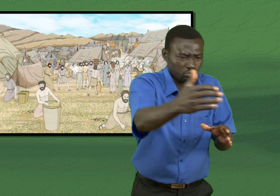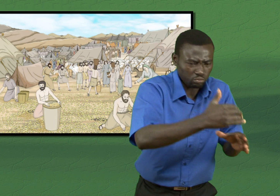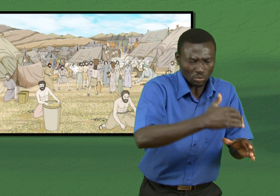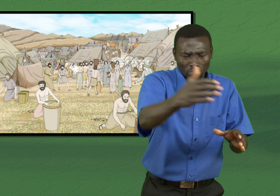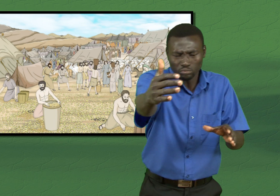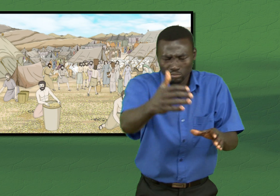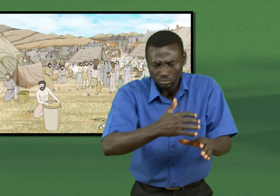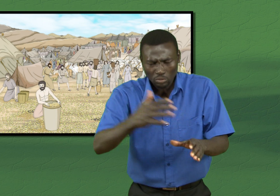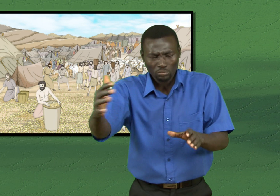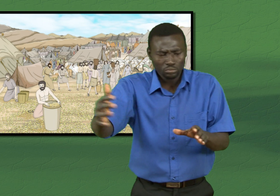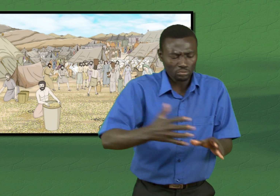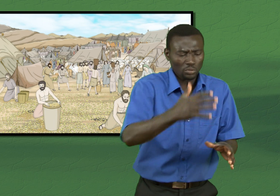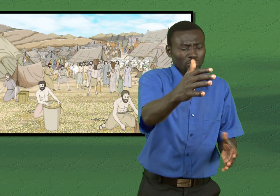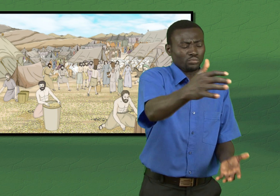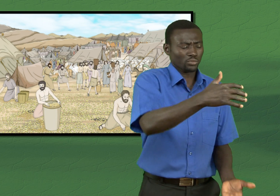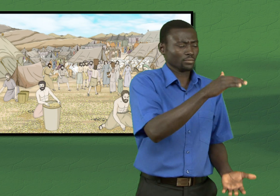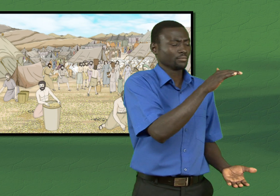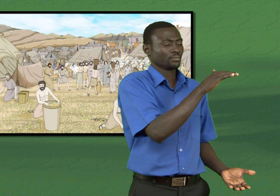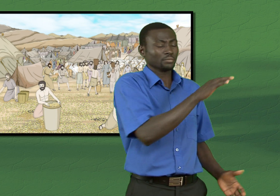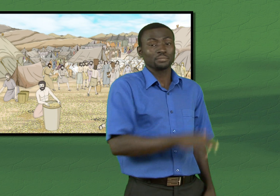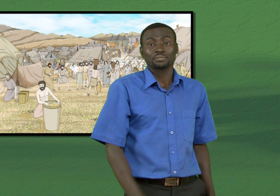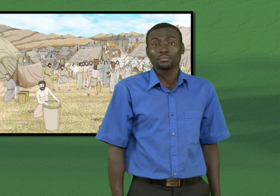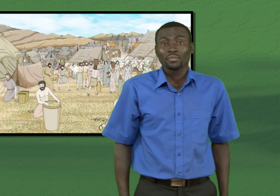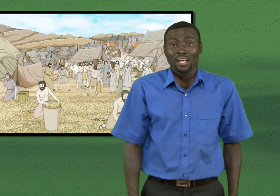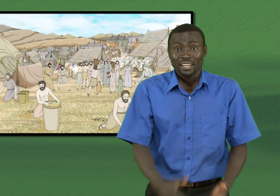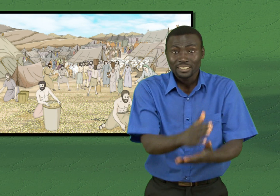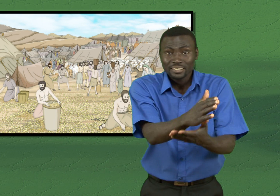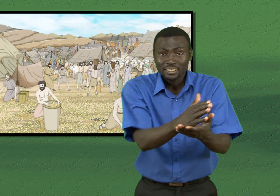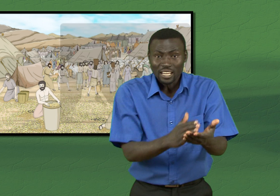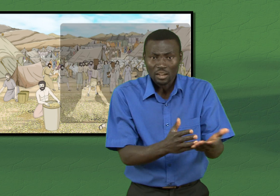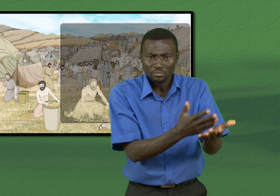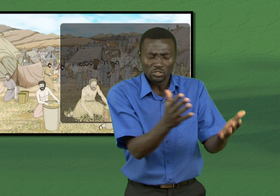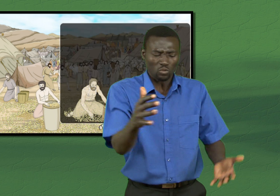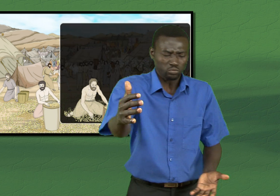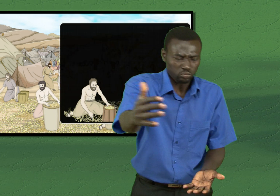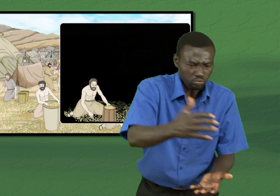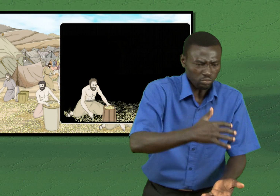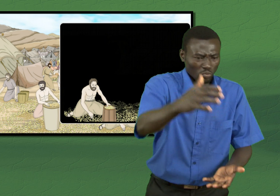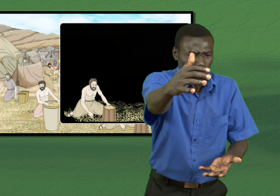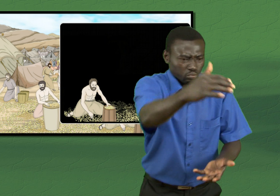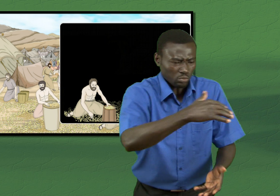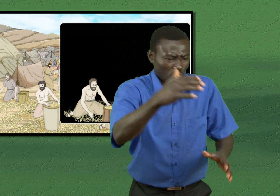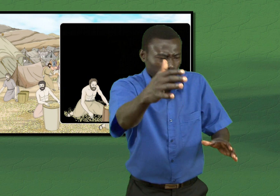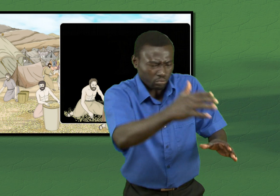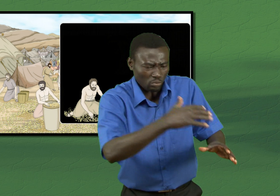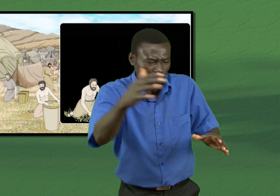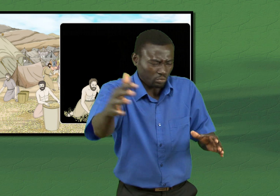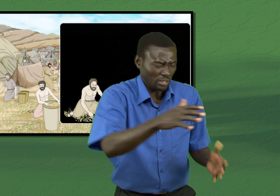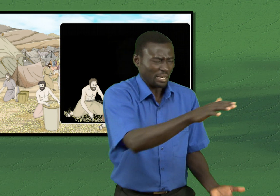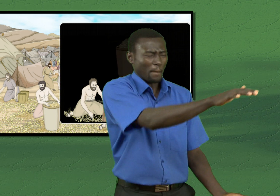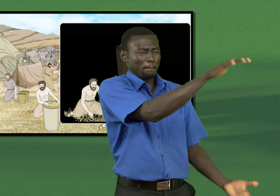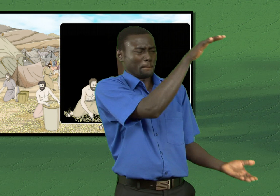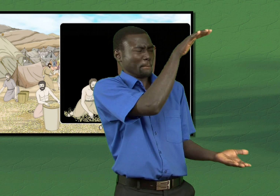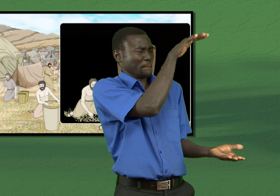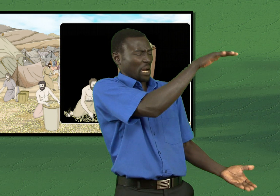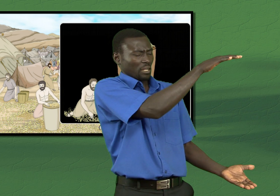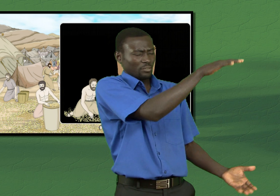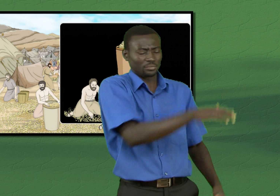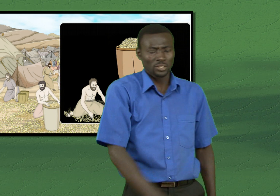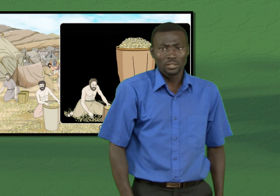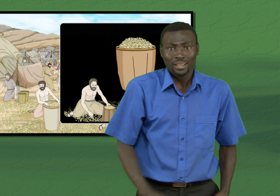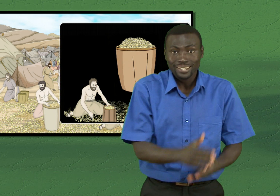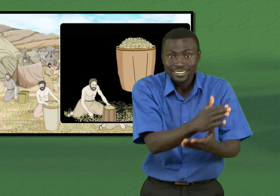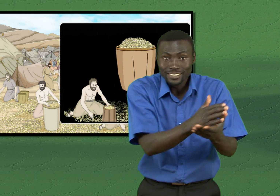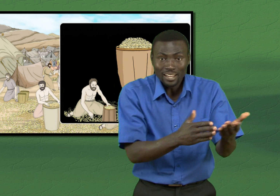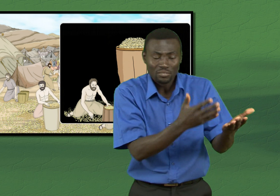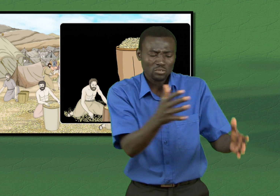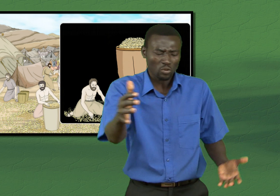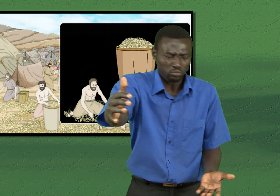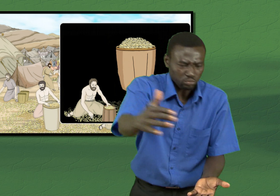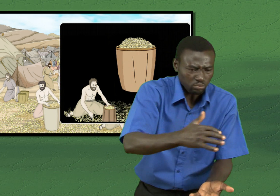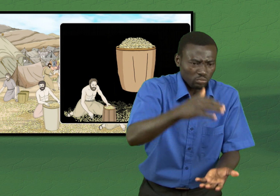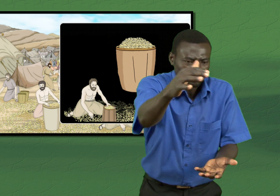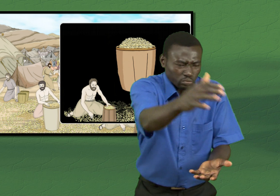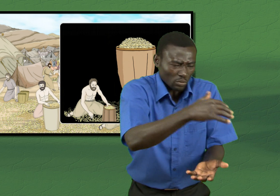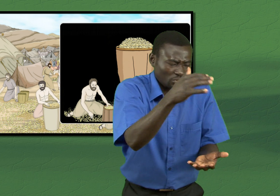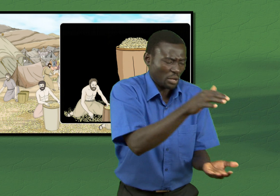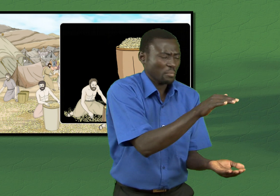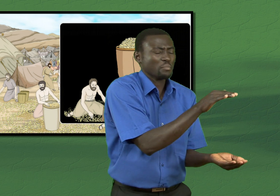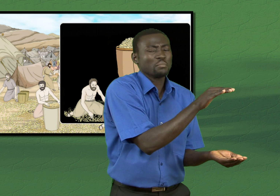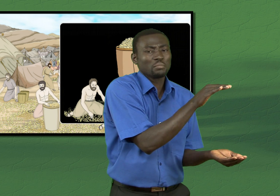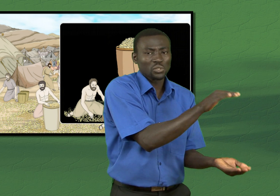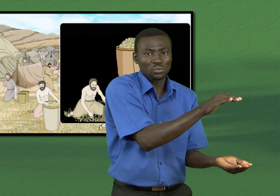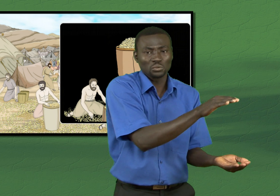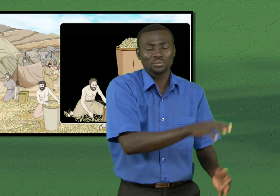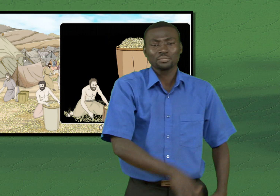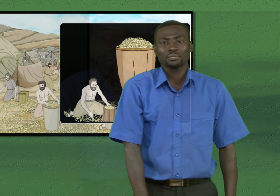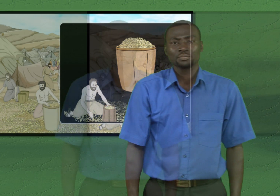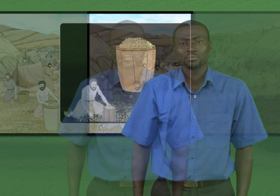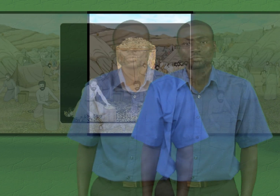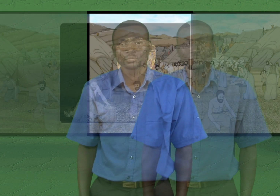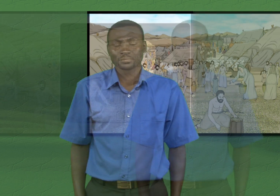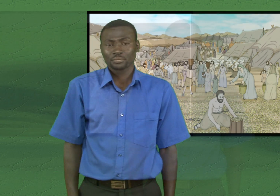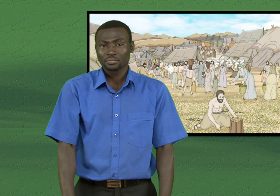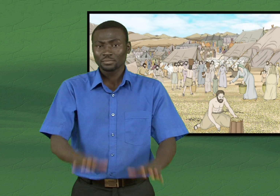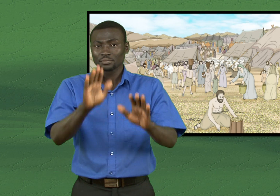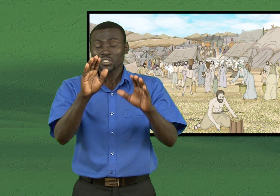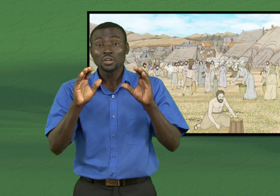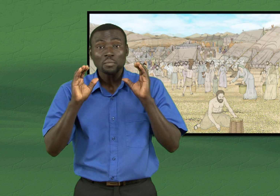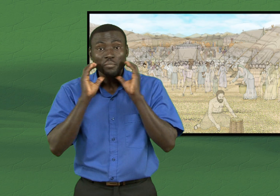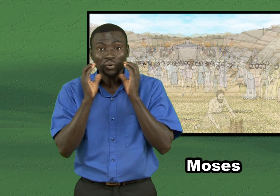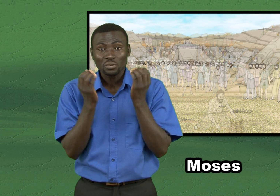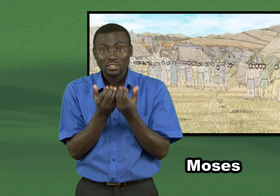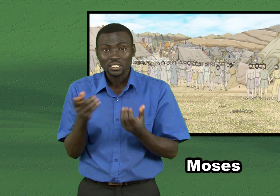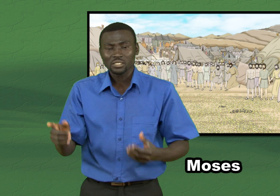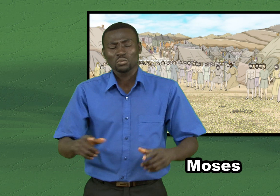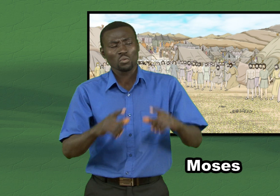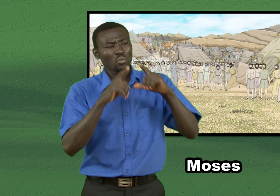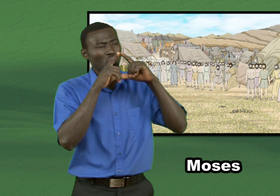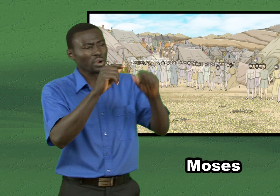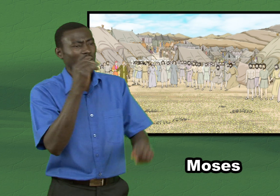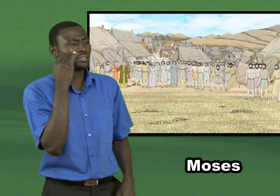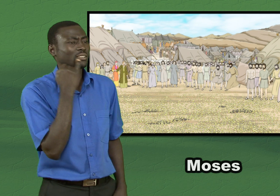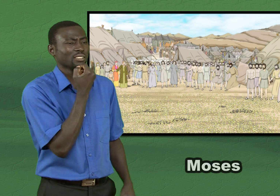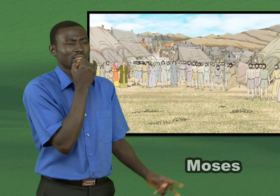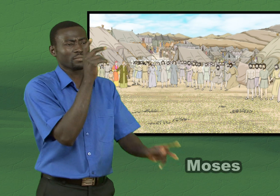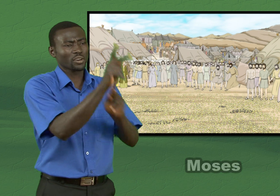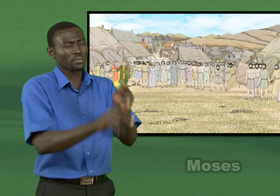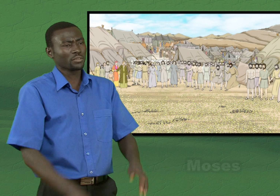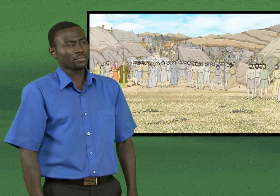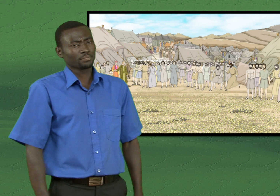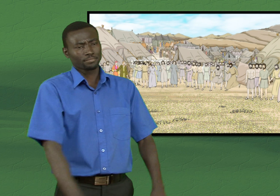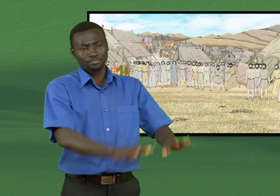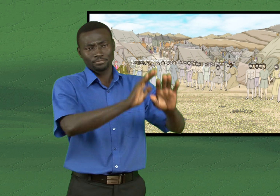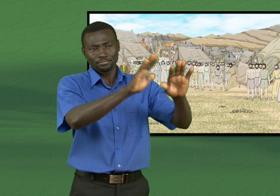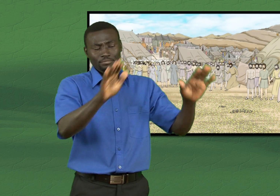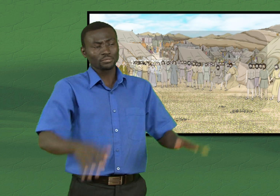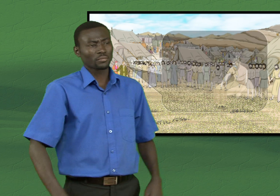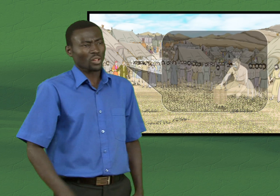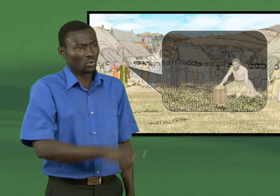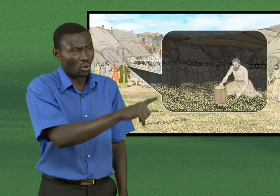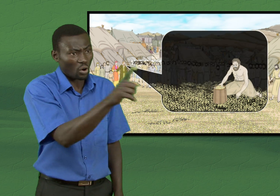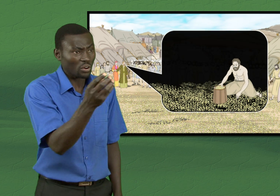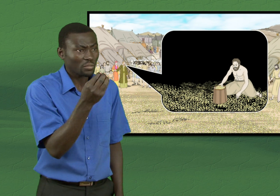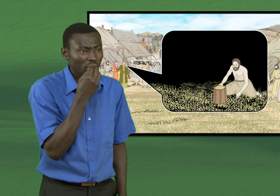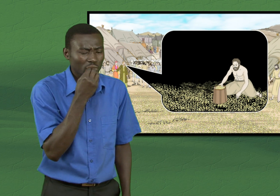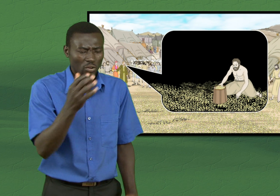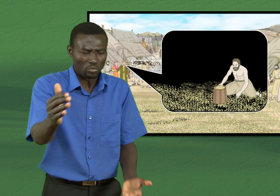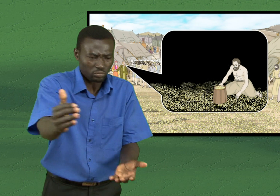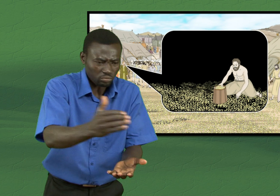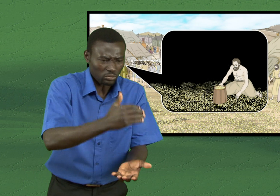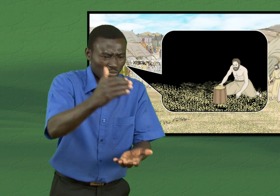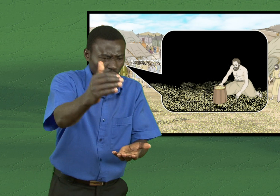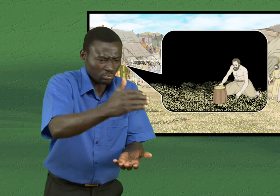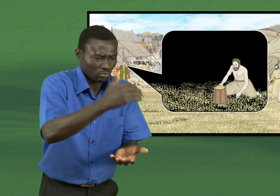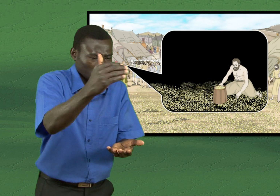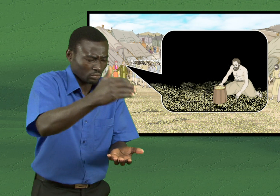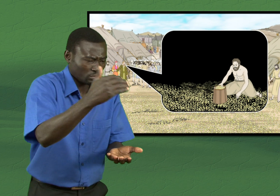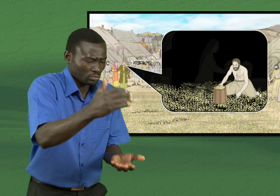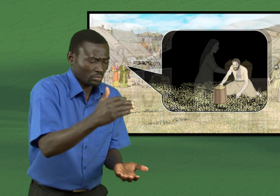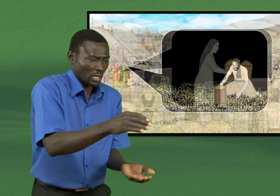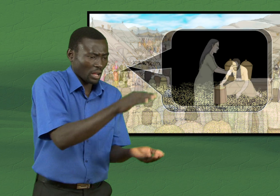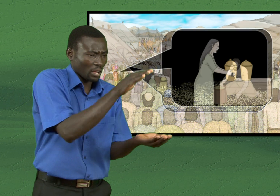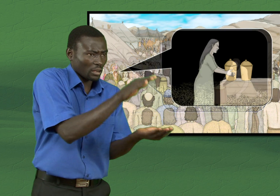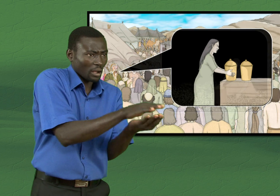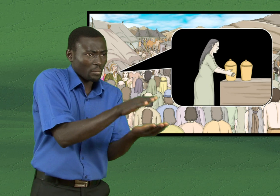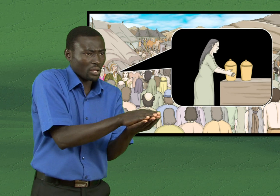Some gathered more, and some less. When they measured it by the omer, he who gathered much had no excess, and he who gathered little had no shortfall.